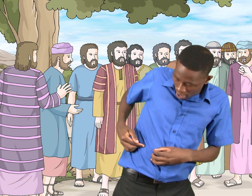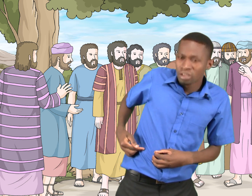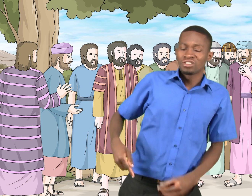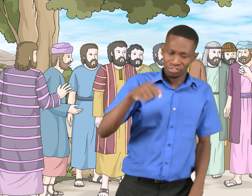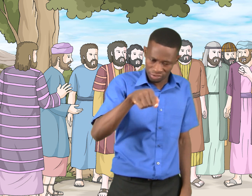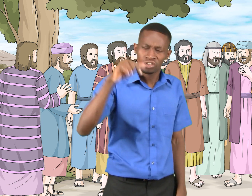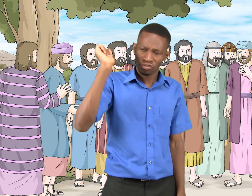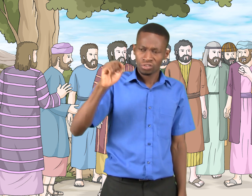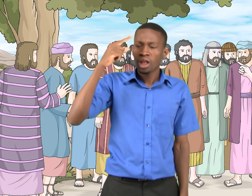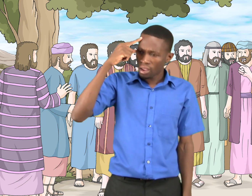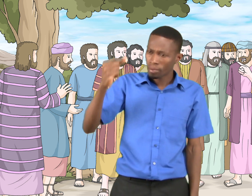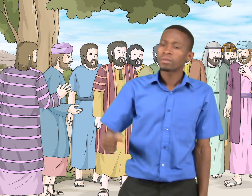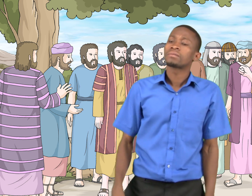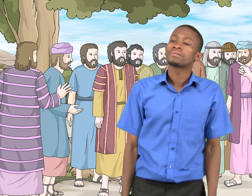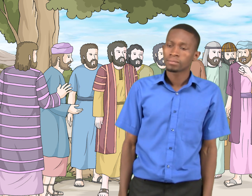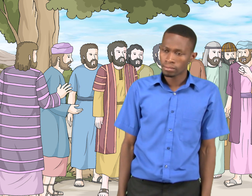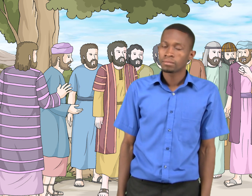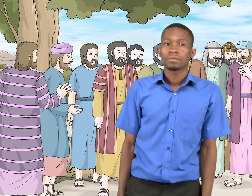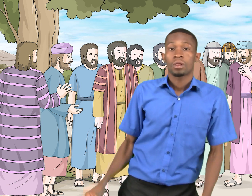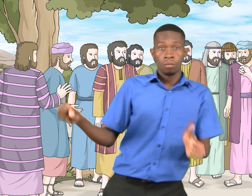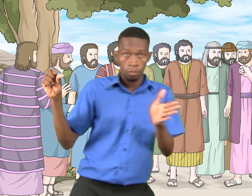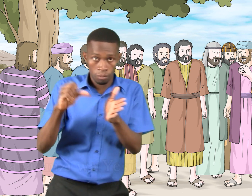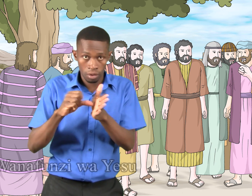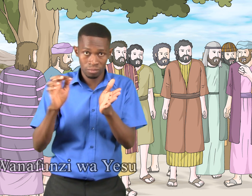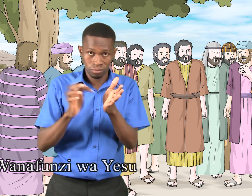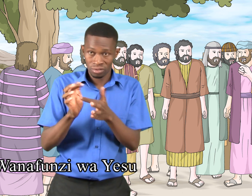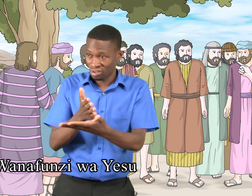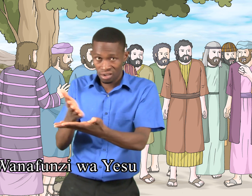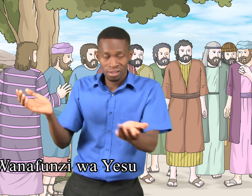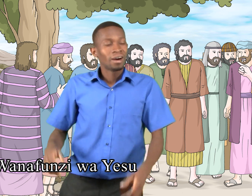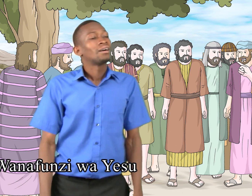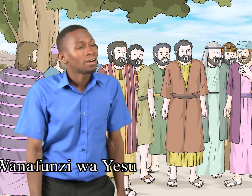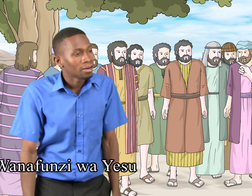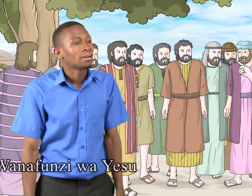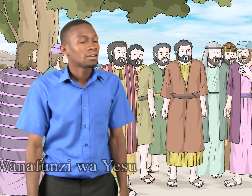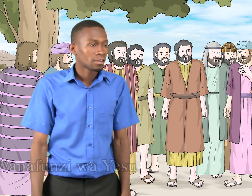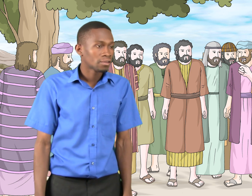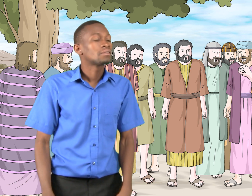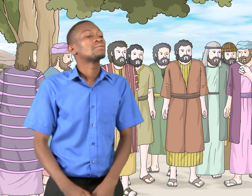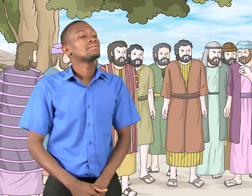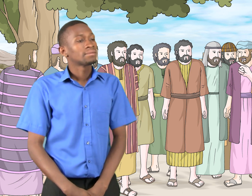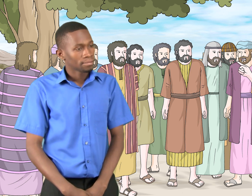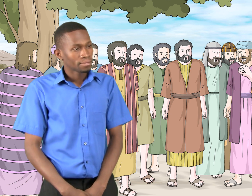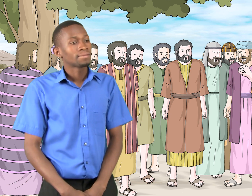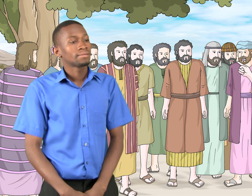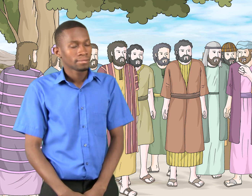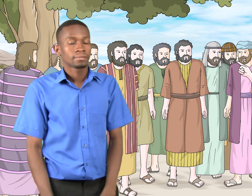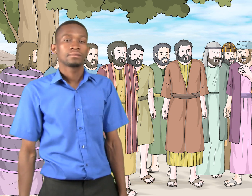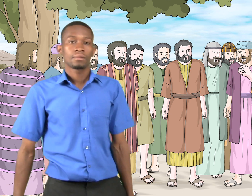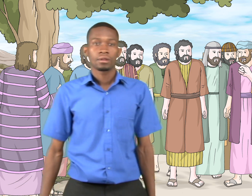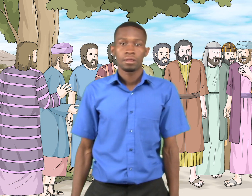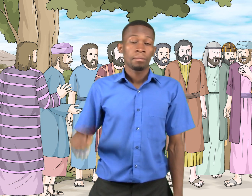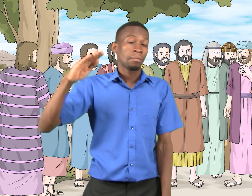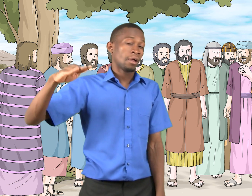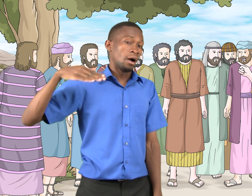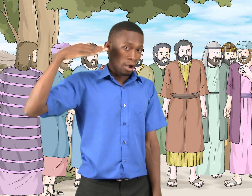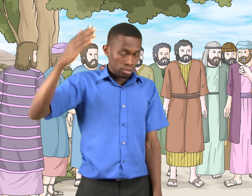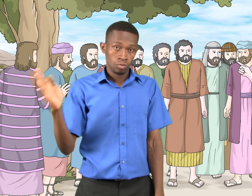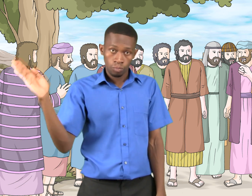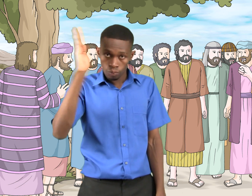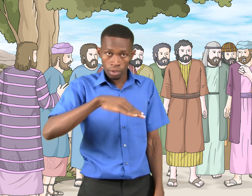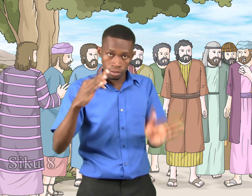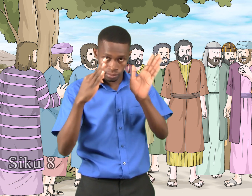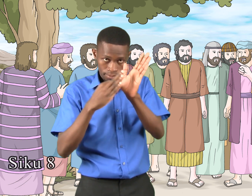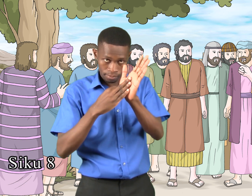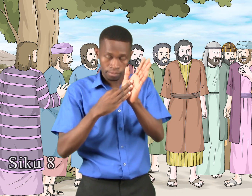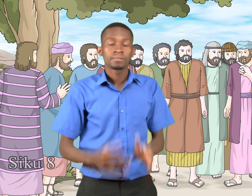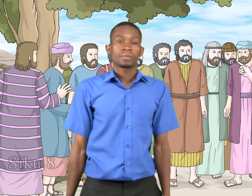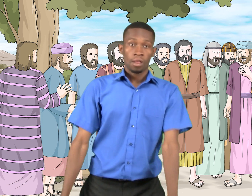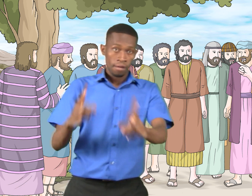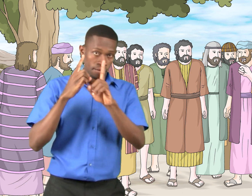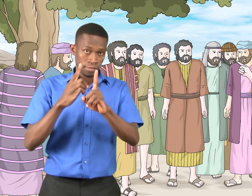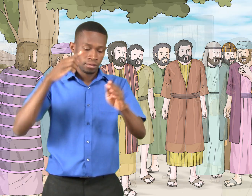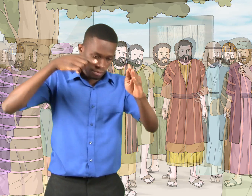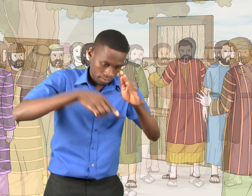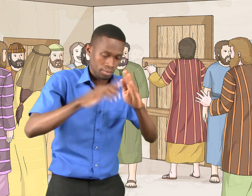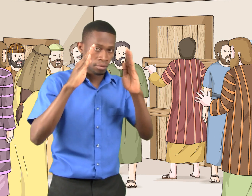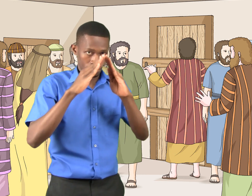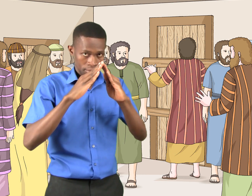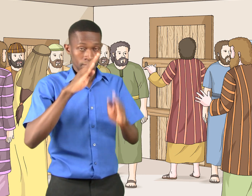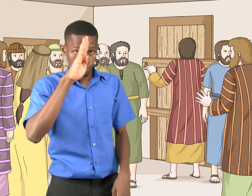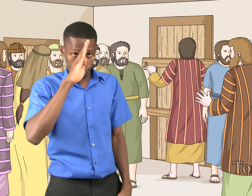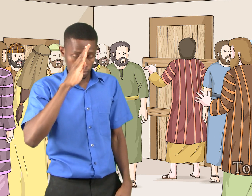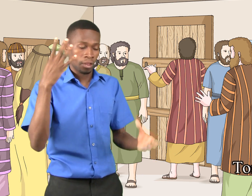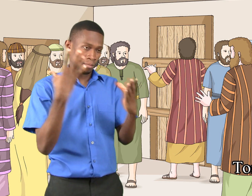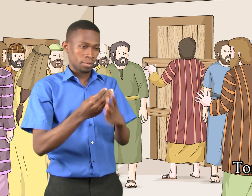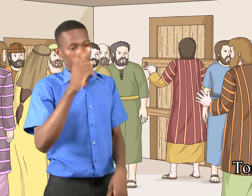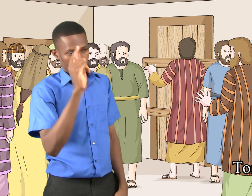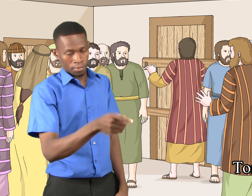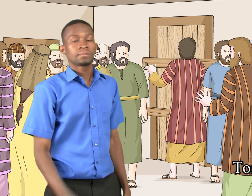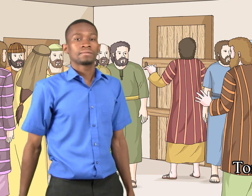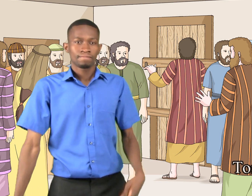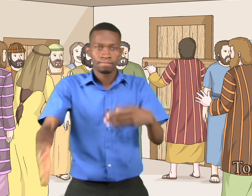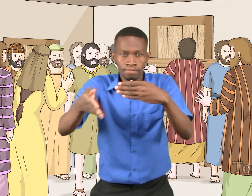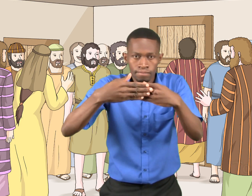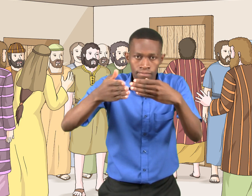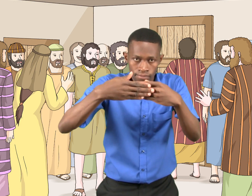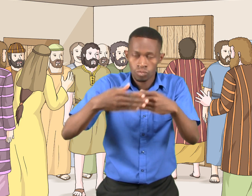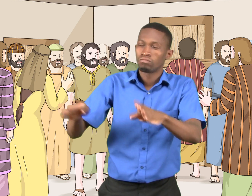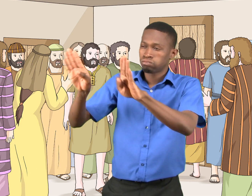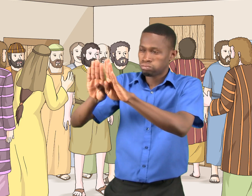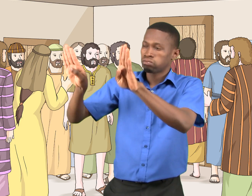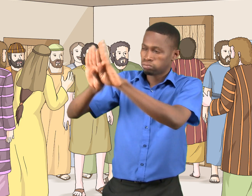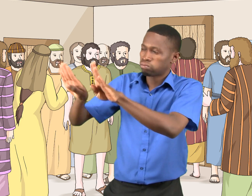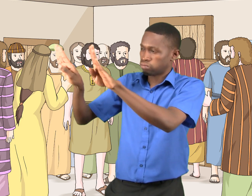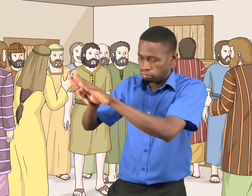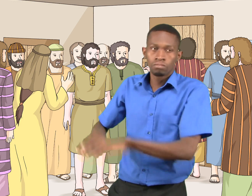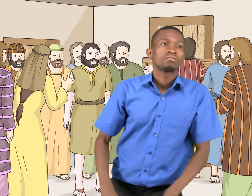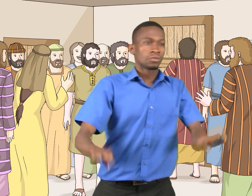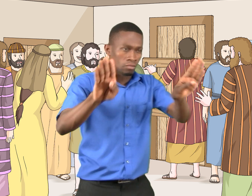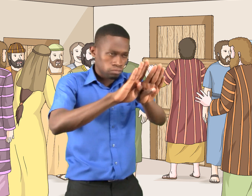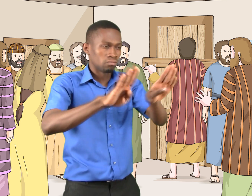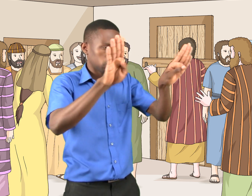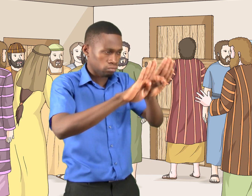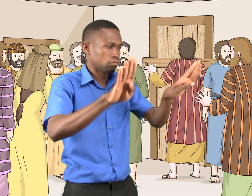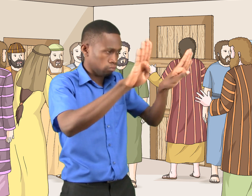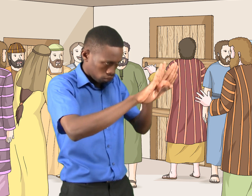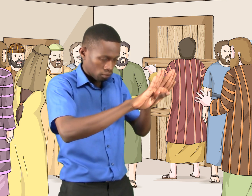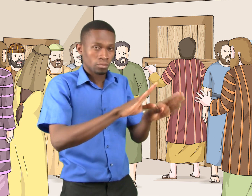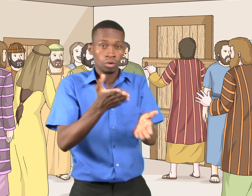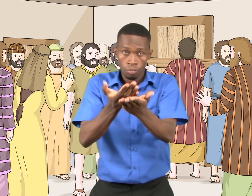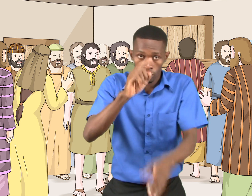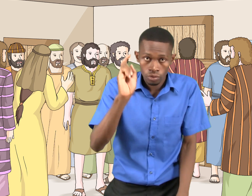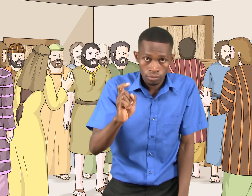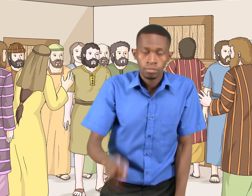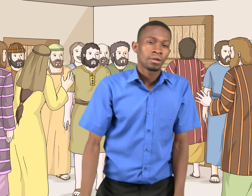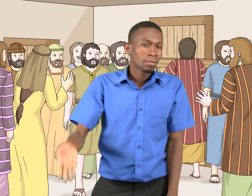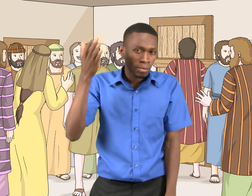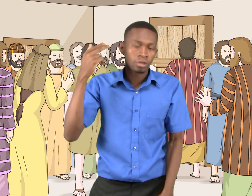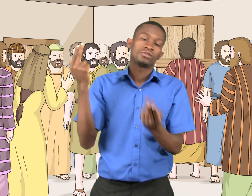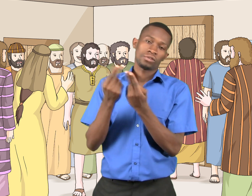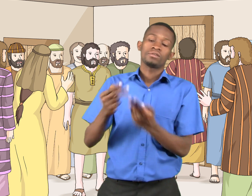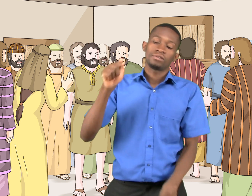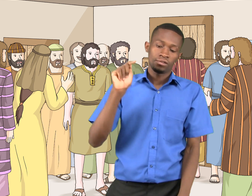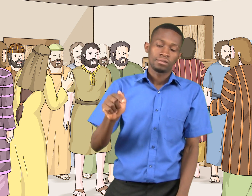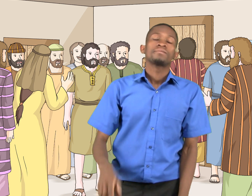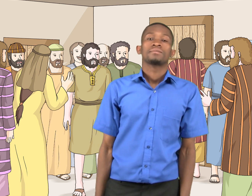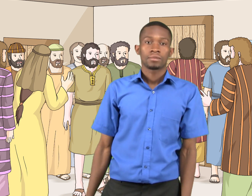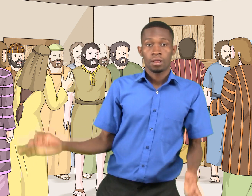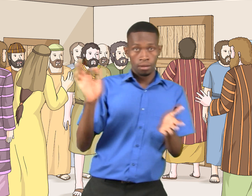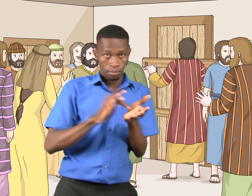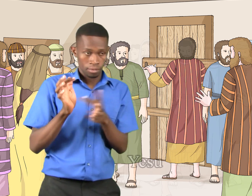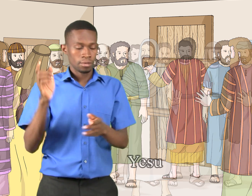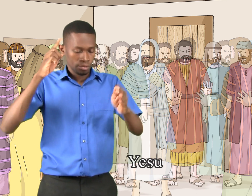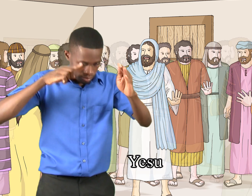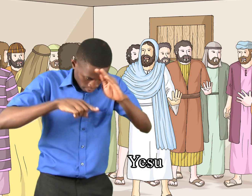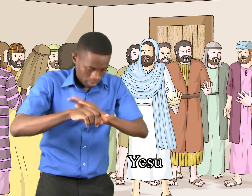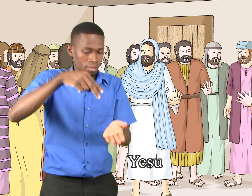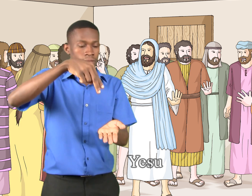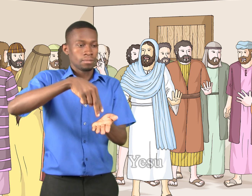Eight days later, His disciples were once again inside with the doors locked, and Thomas was with them.